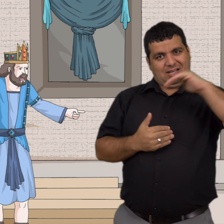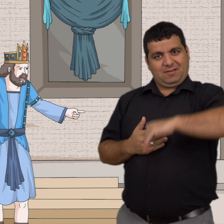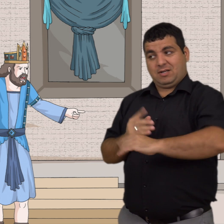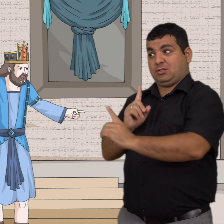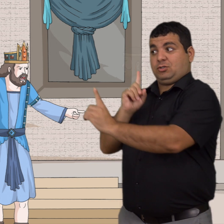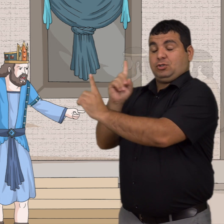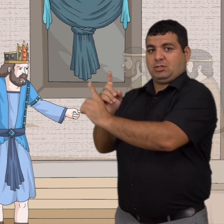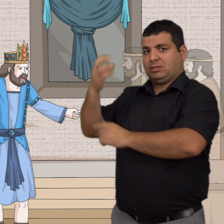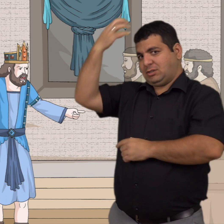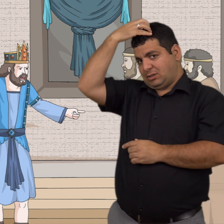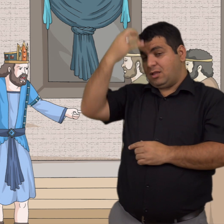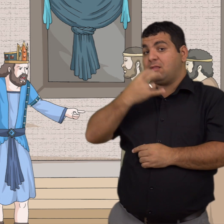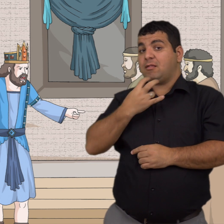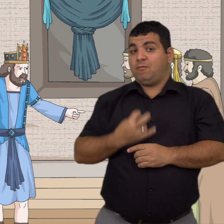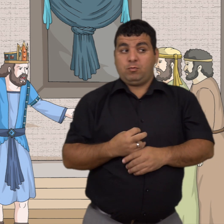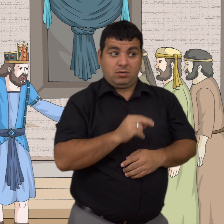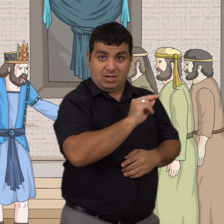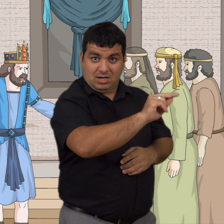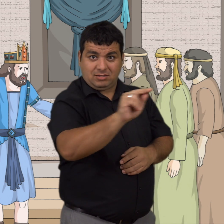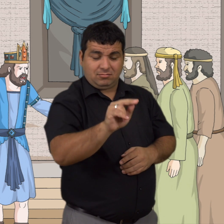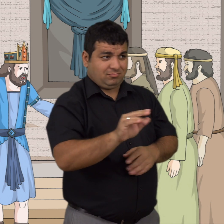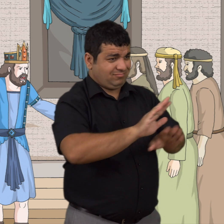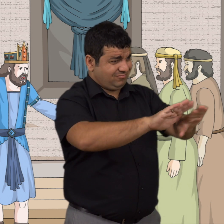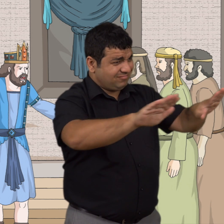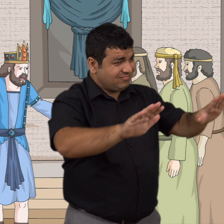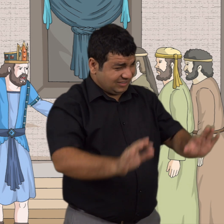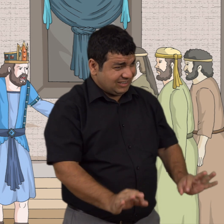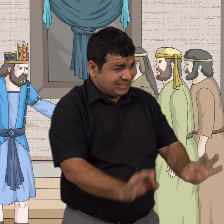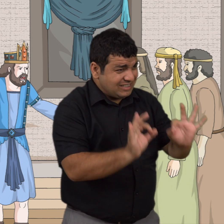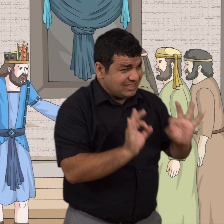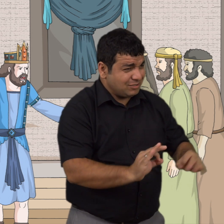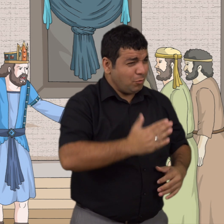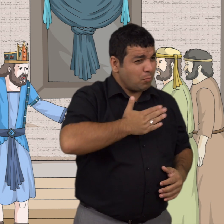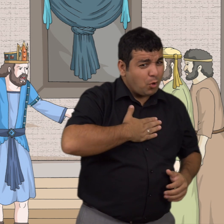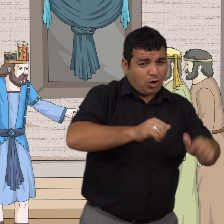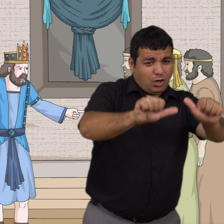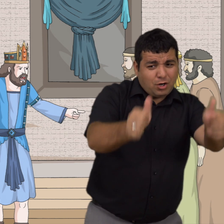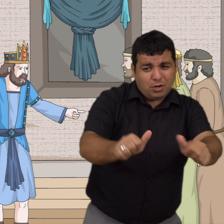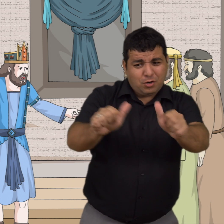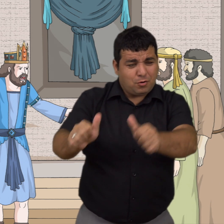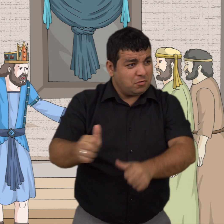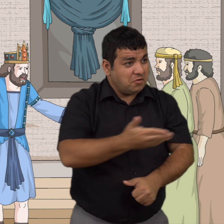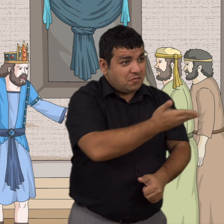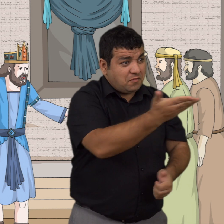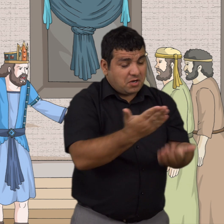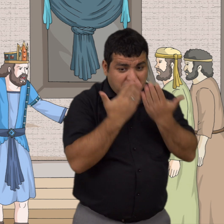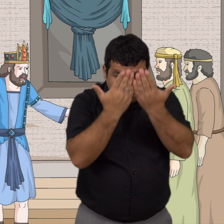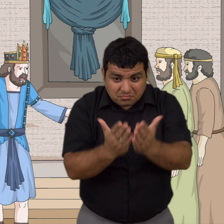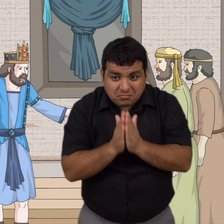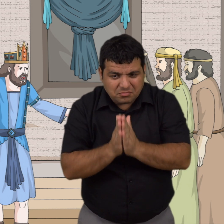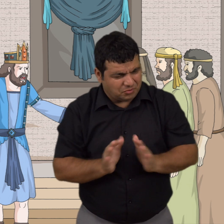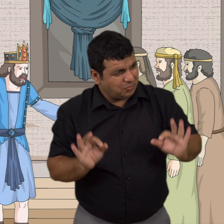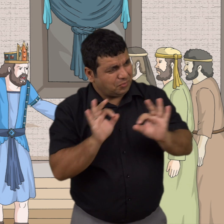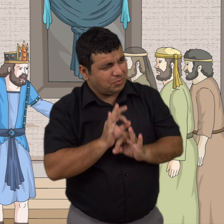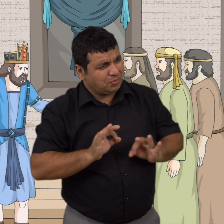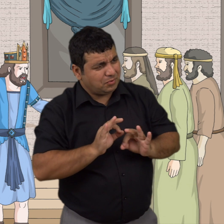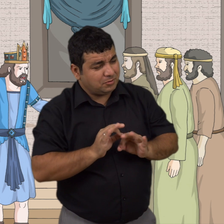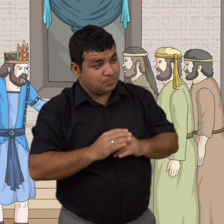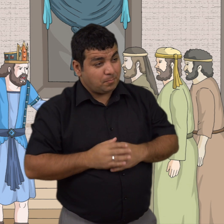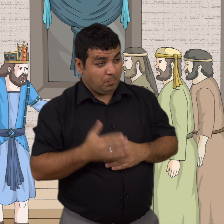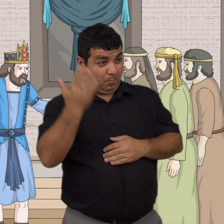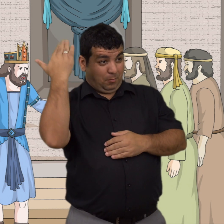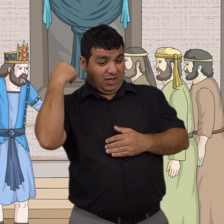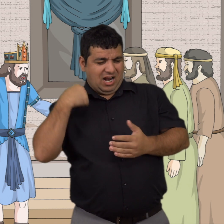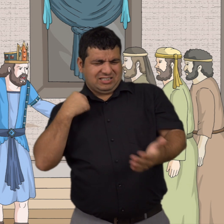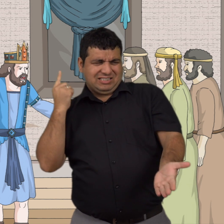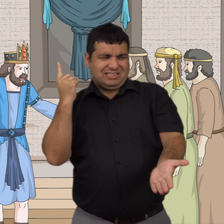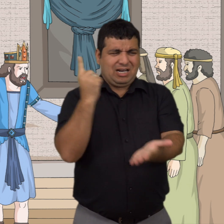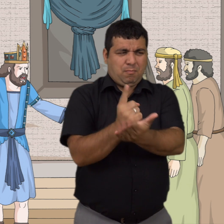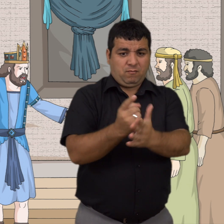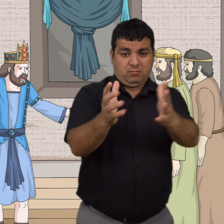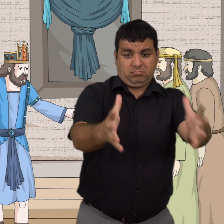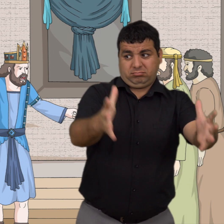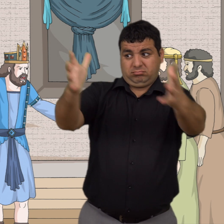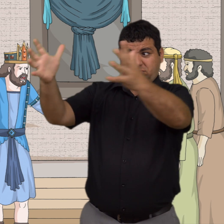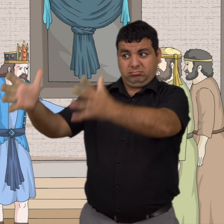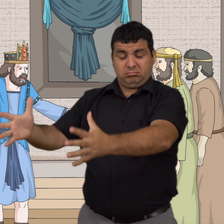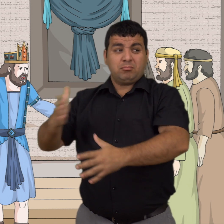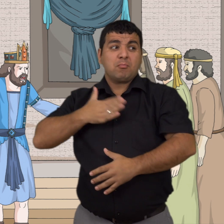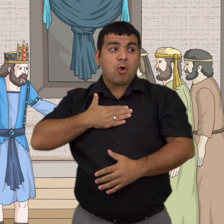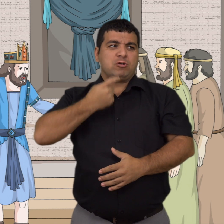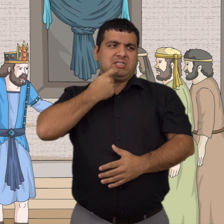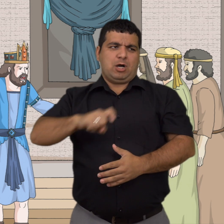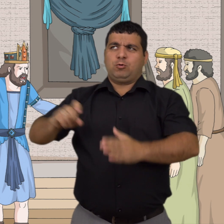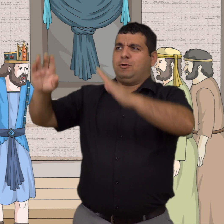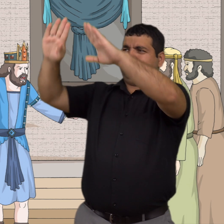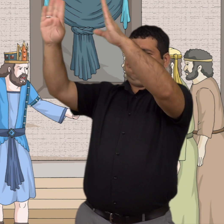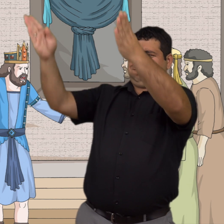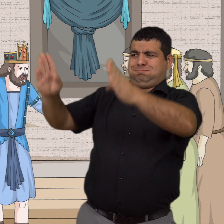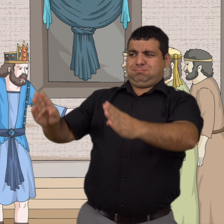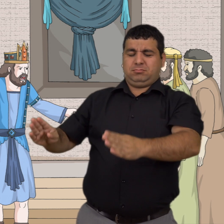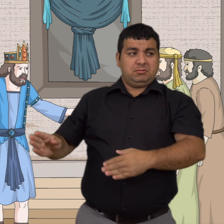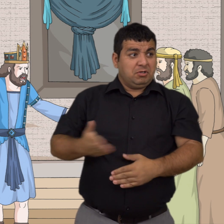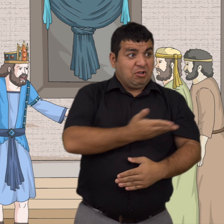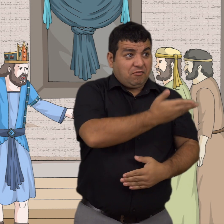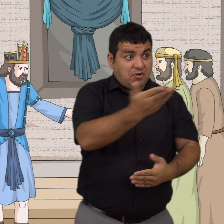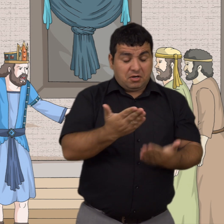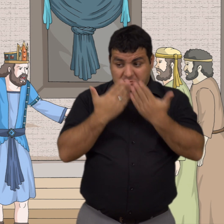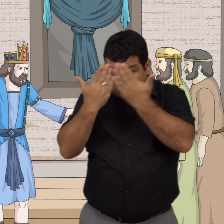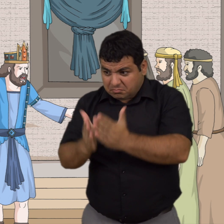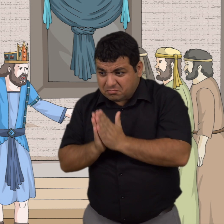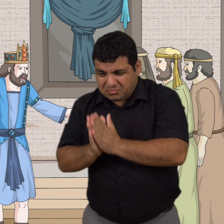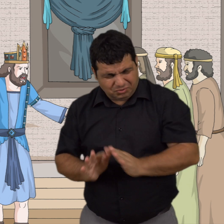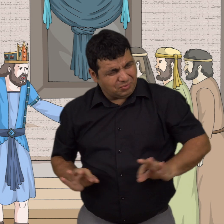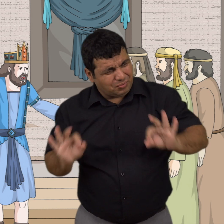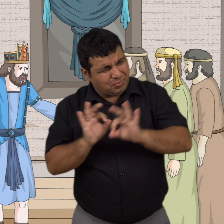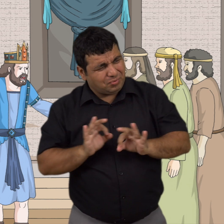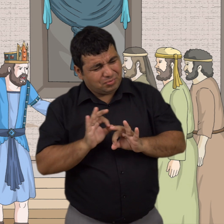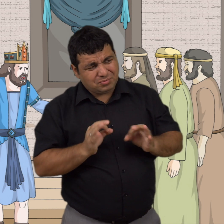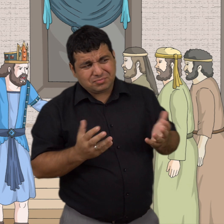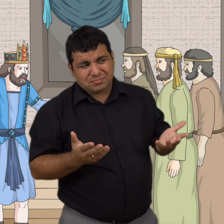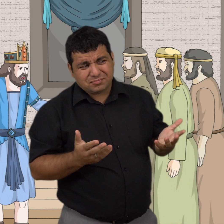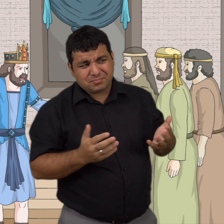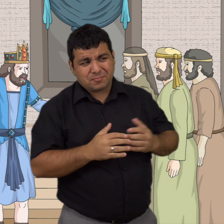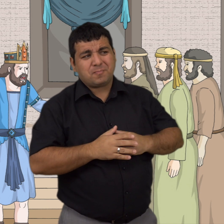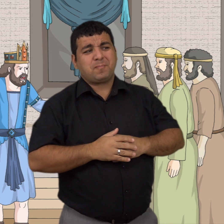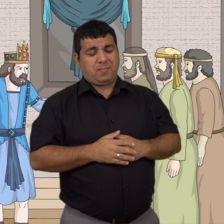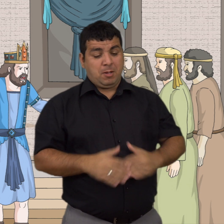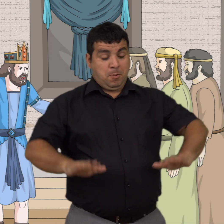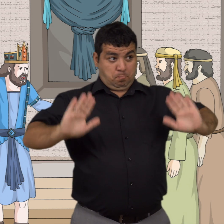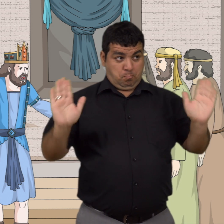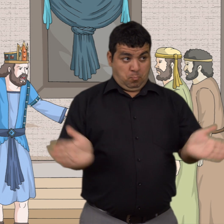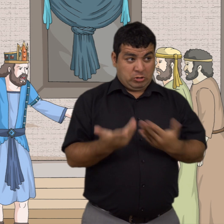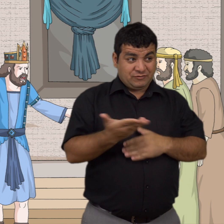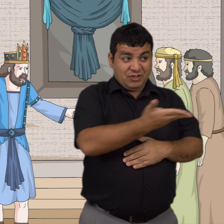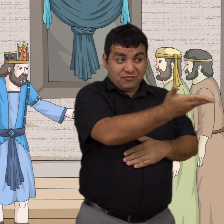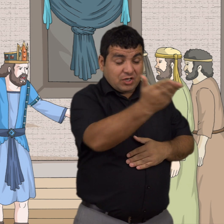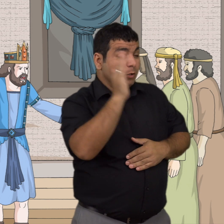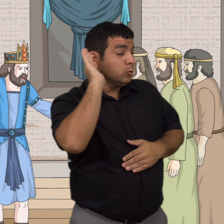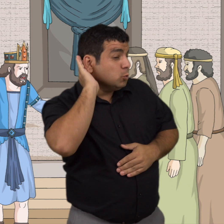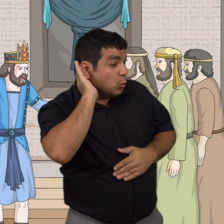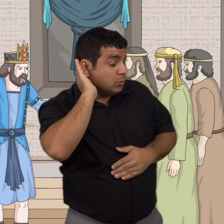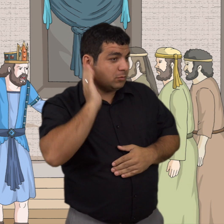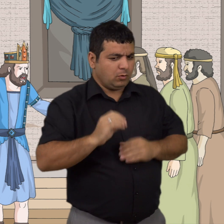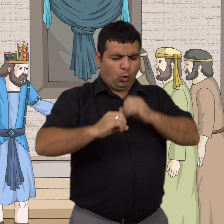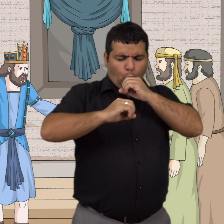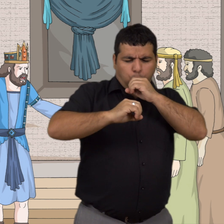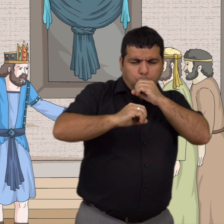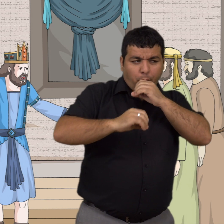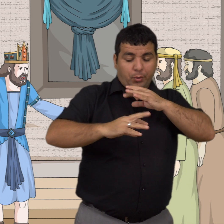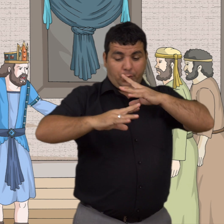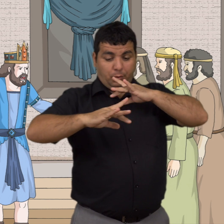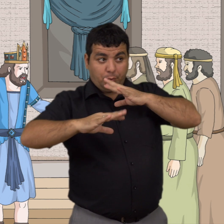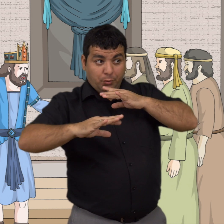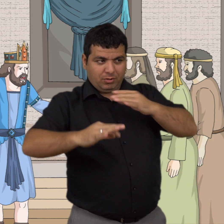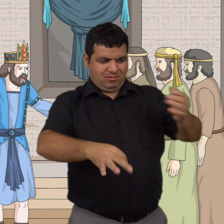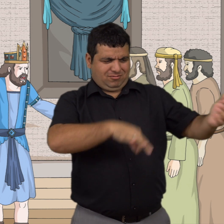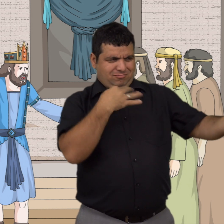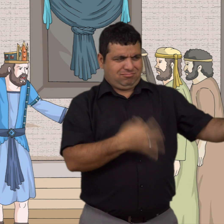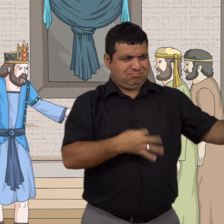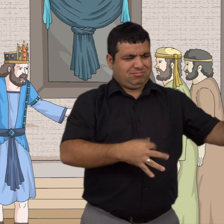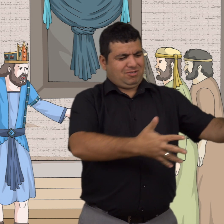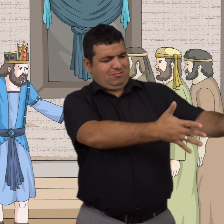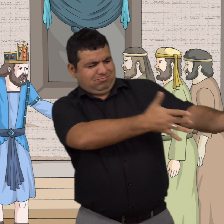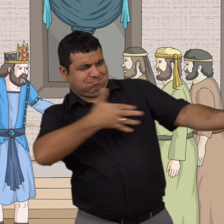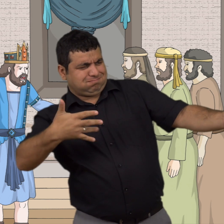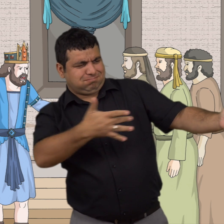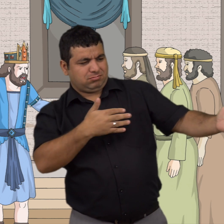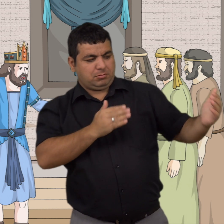So these men were brought before the king, and Nebuchadnezzar said to them, “Shadrach, Meshach, and Abednego, is it true that you do not serve my gods or worship the golden statue I have set up?